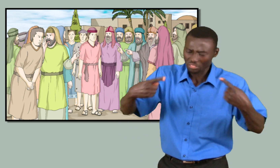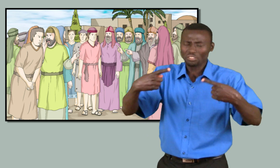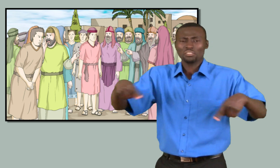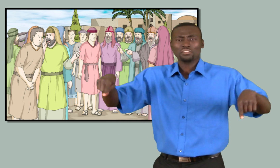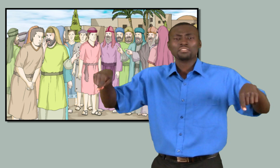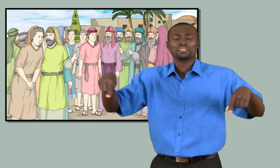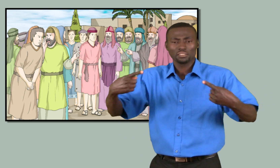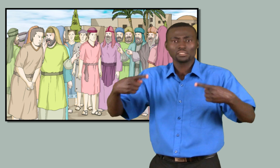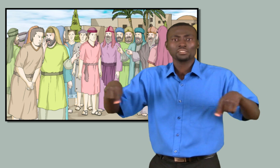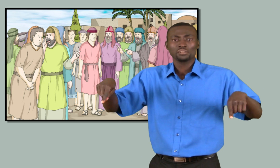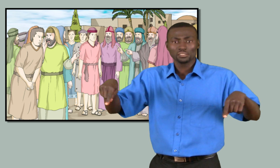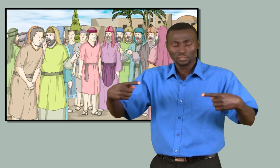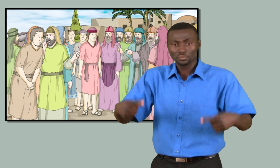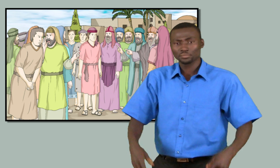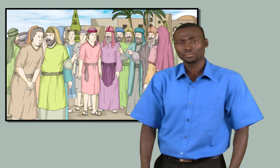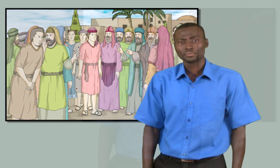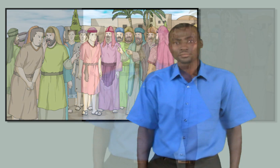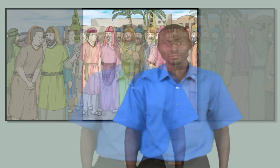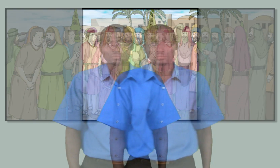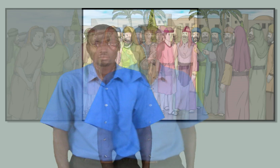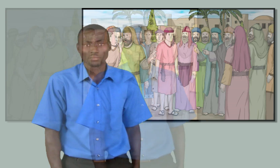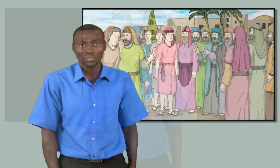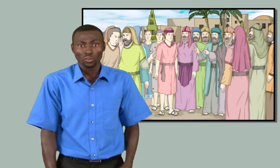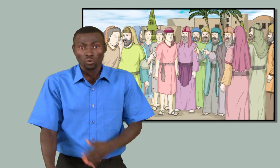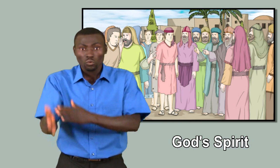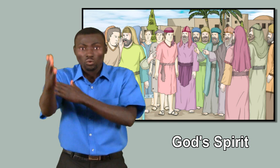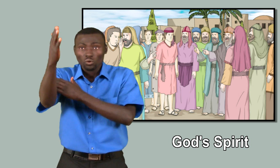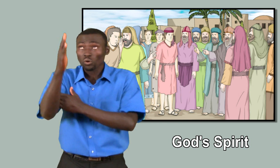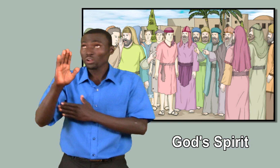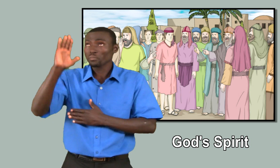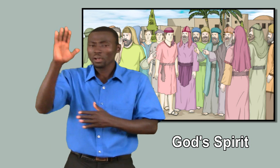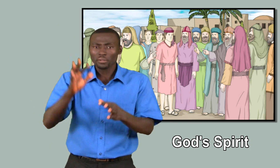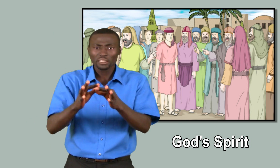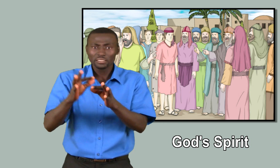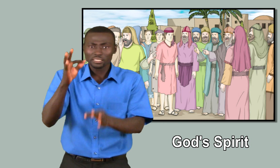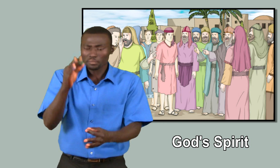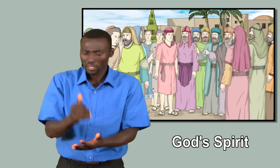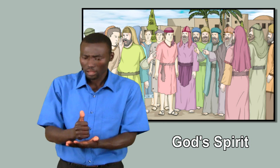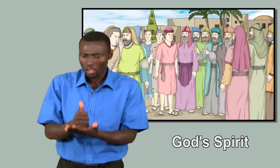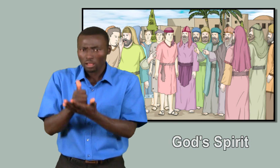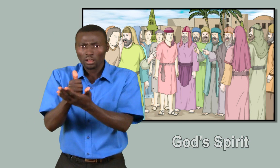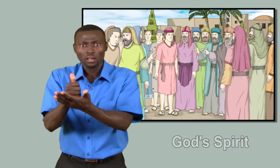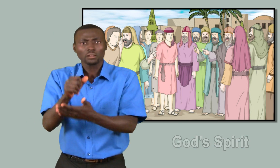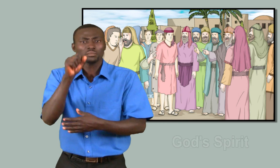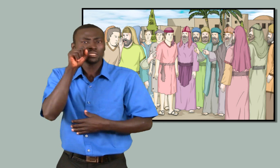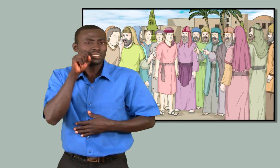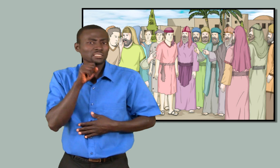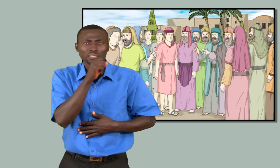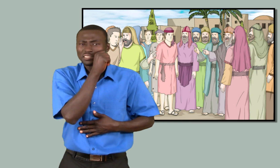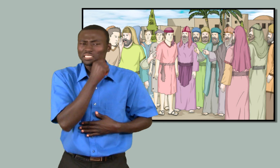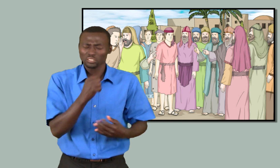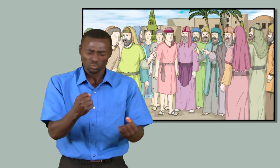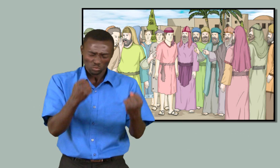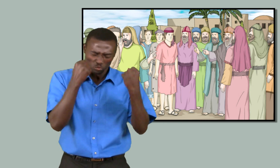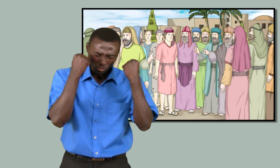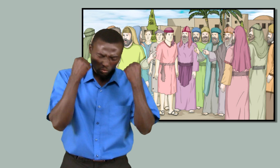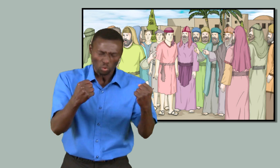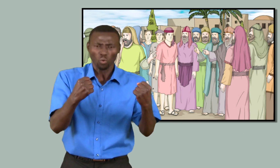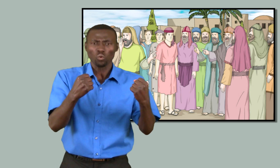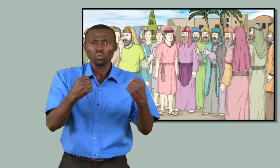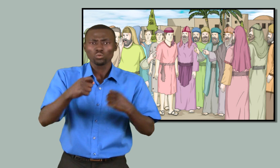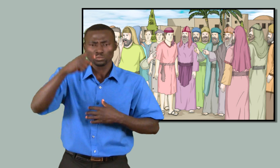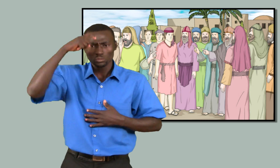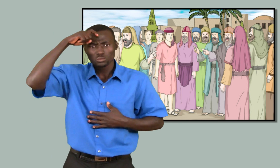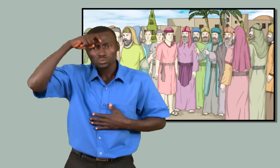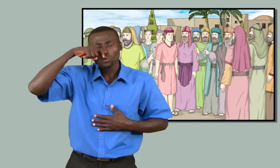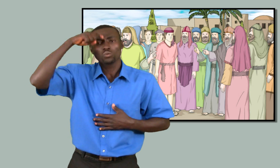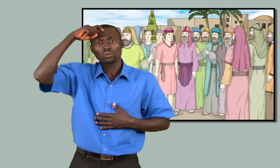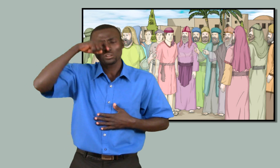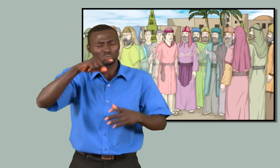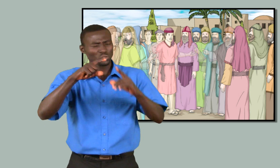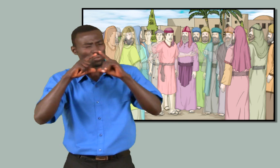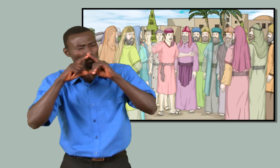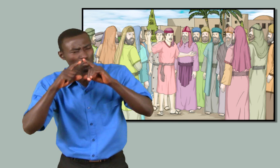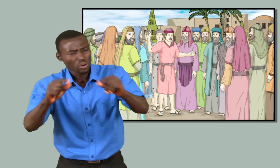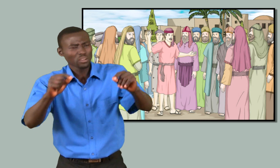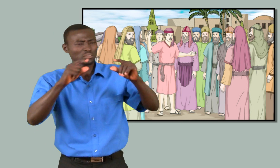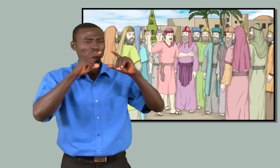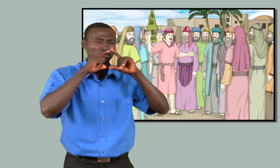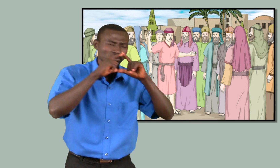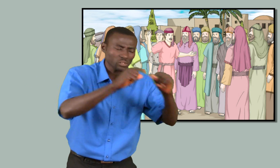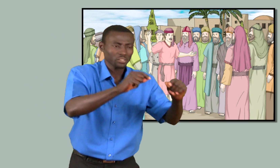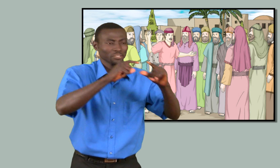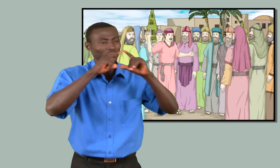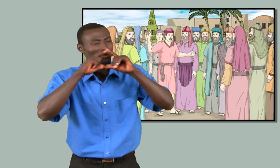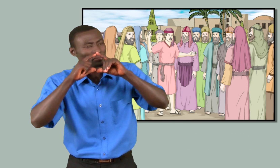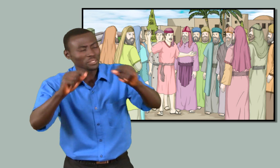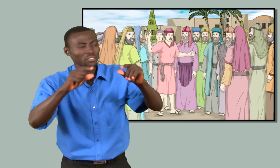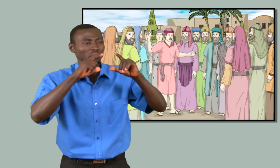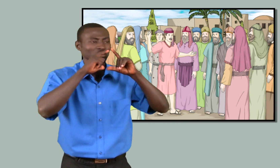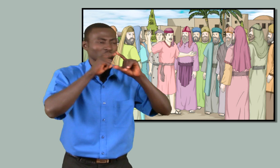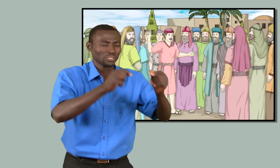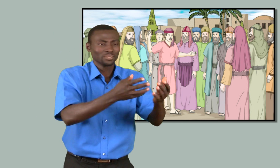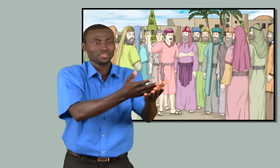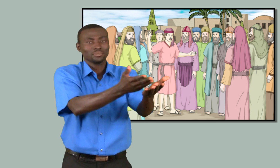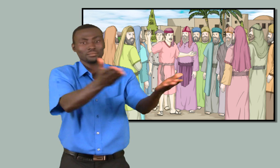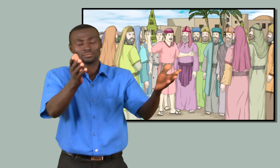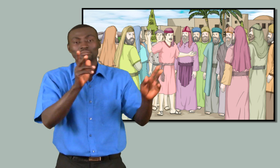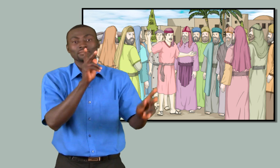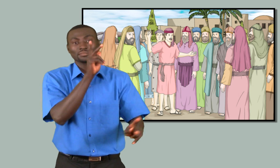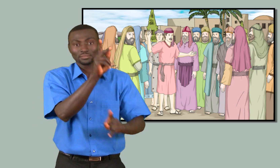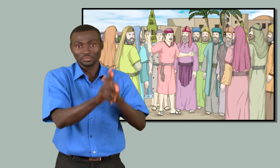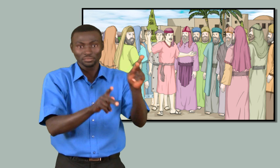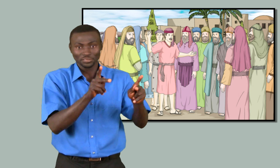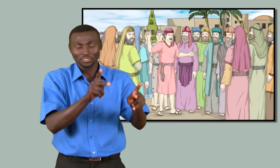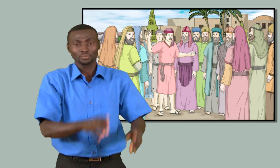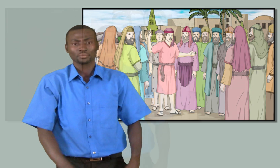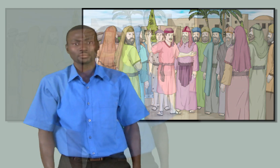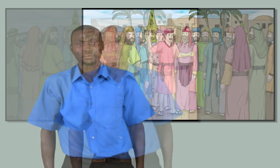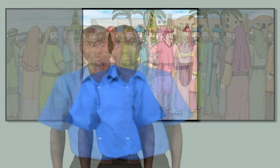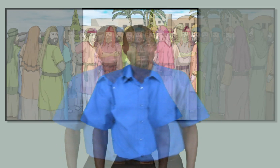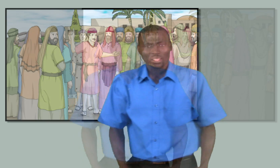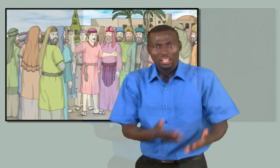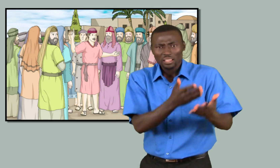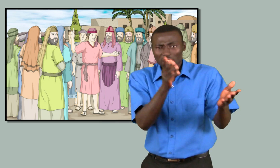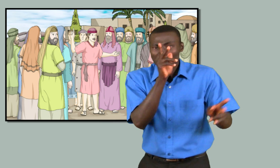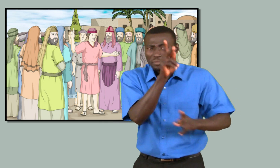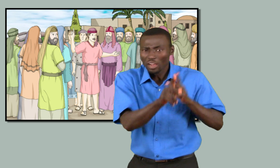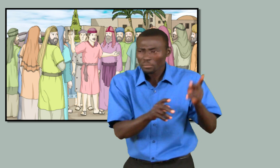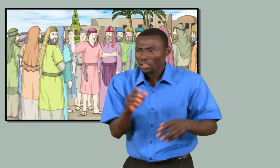They began to argue with Stephen, but they could not stand up to his wisdom or the Spirit by whom he spoke.